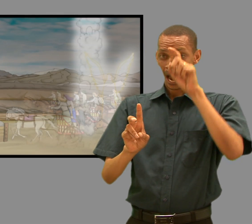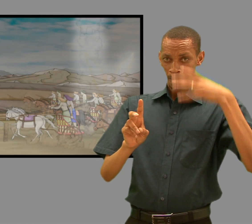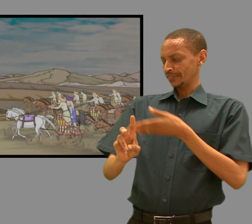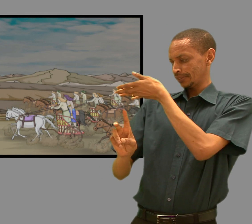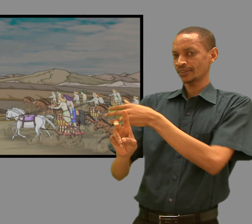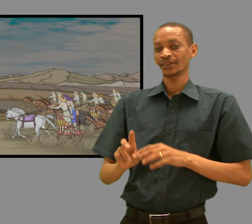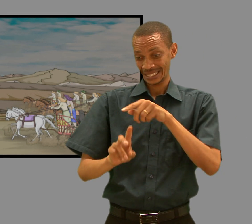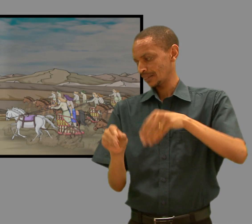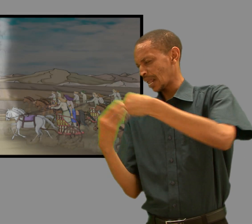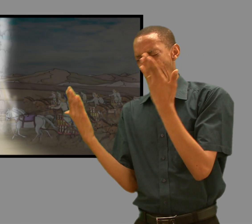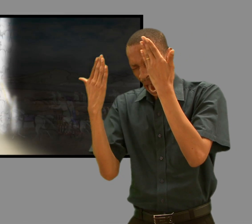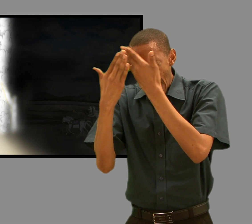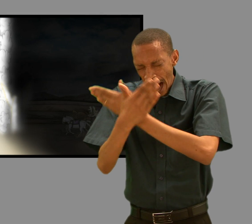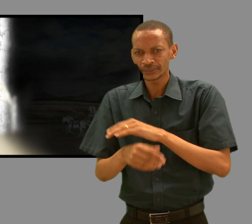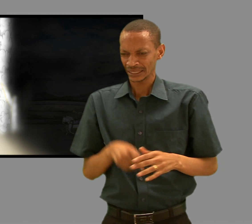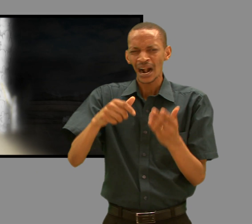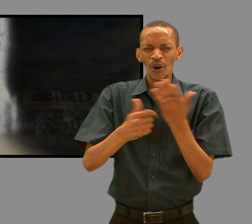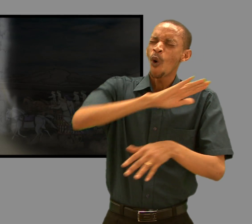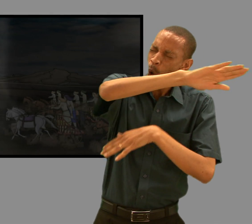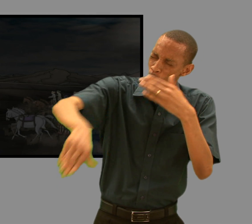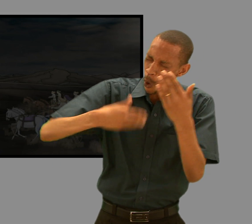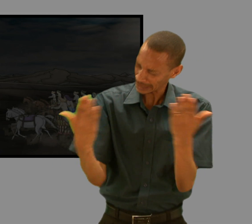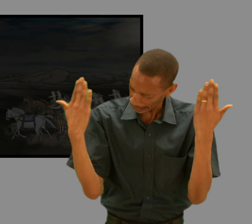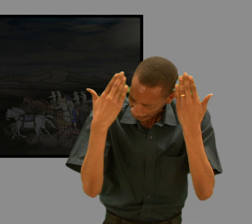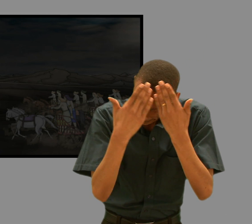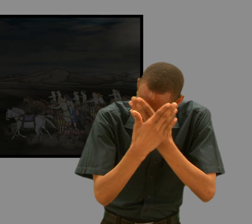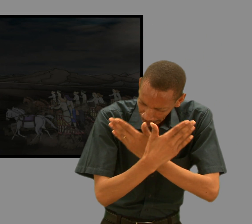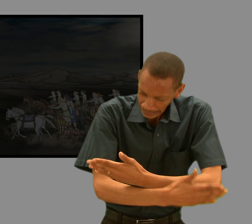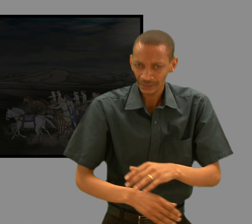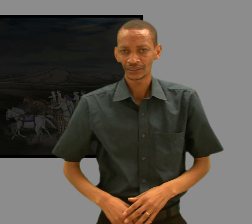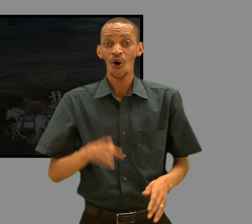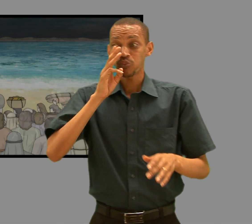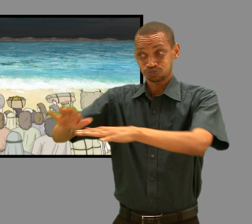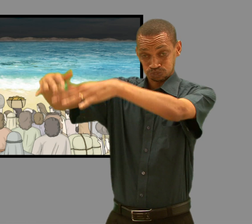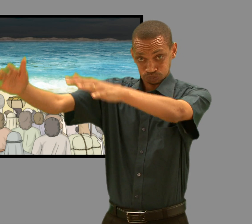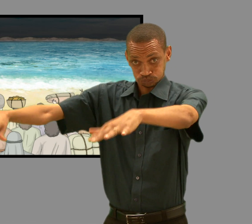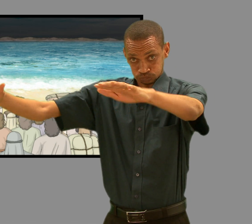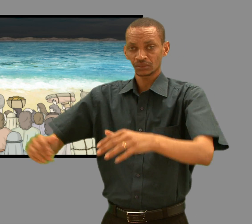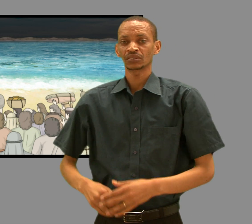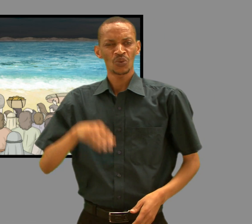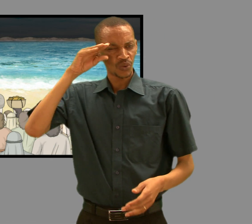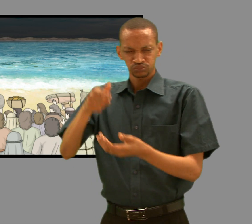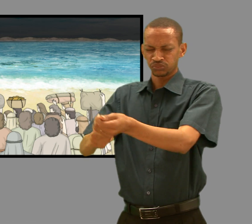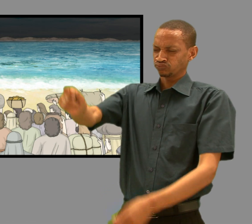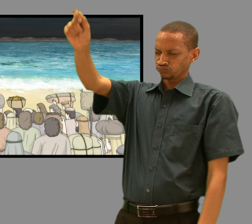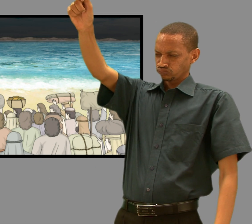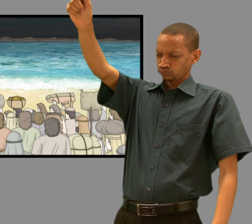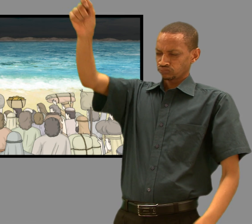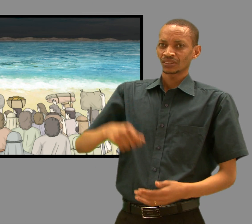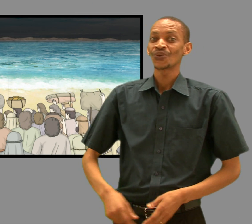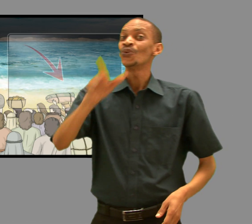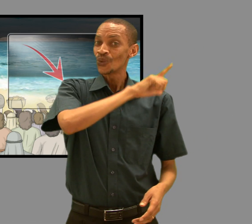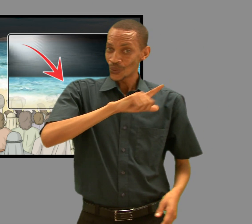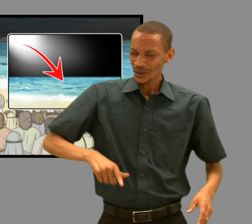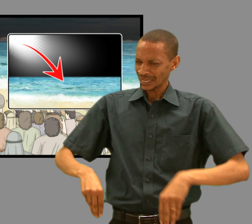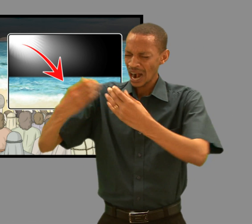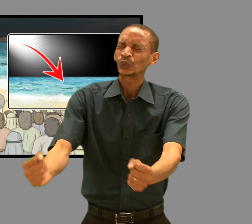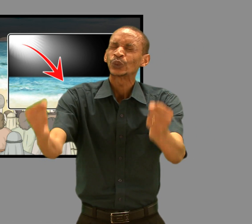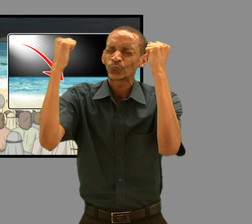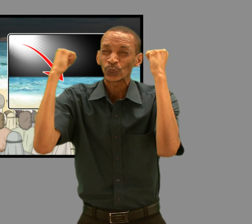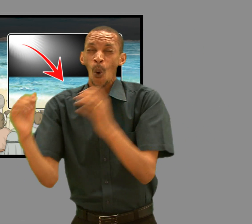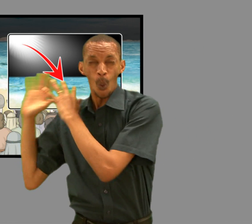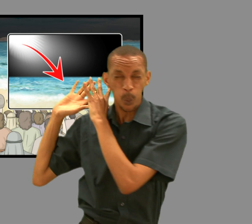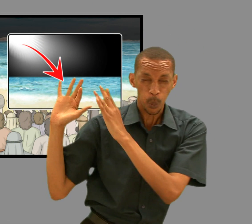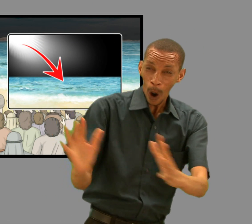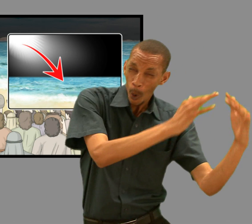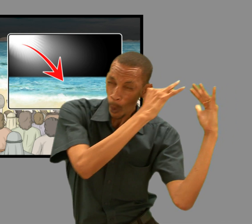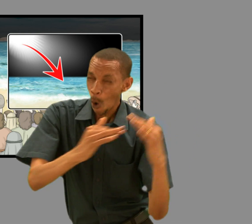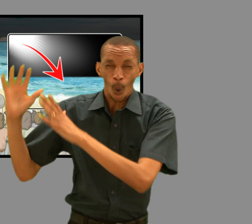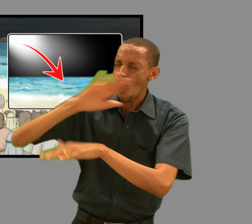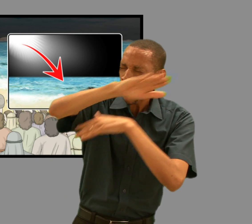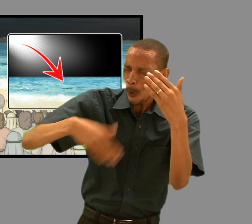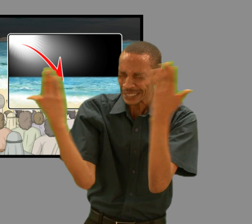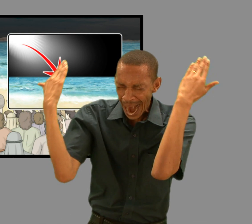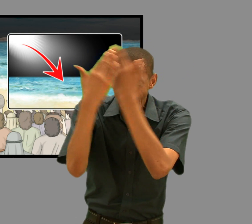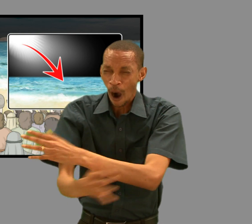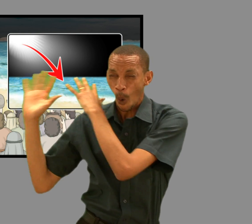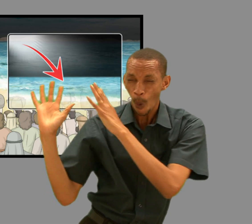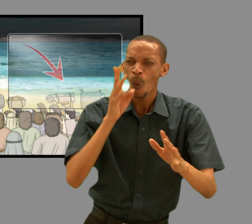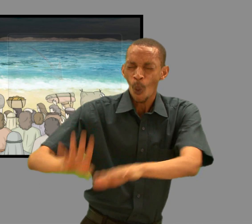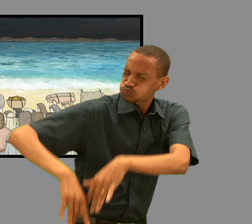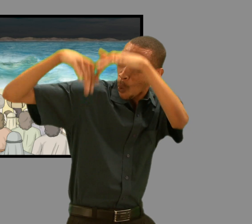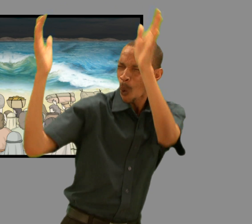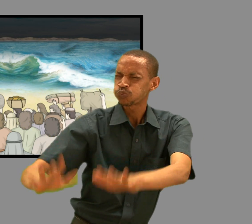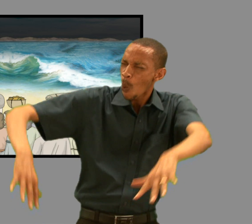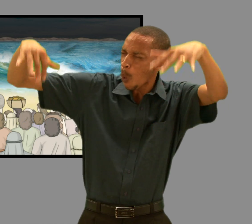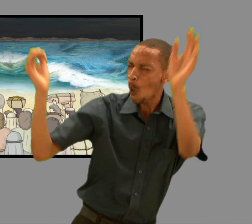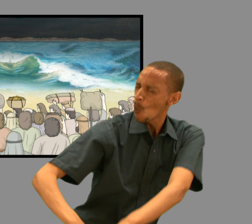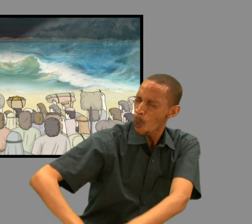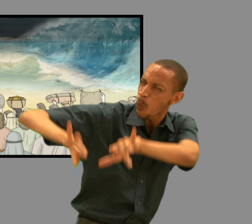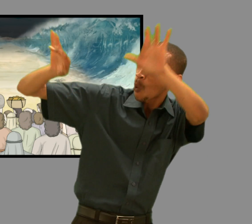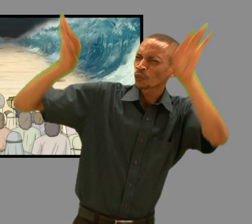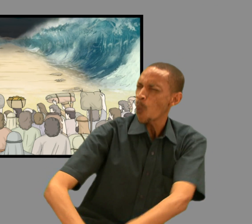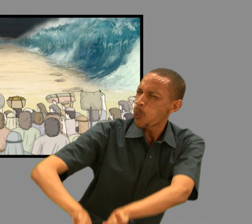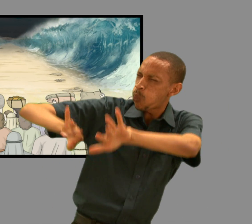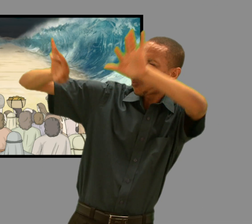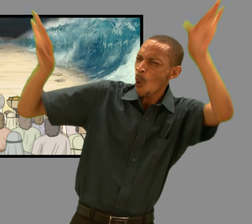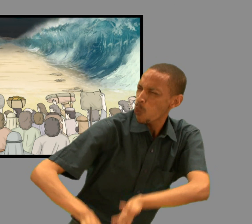The cloud was there in the darkness, but it lit up the night. So all night long neither camp went near the other. Then Moses stretched out his hand over the sea, and all that night the LORD drove back the sea with a strong east wind that turned it into dry land.